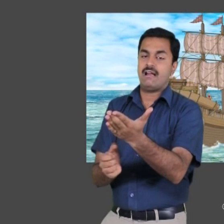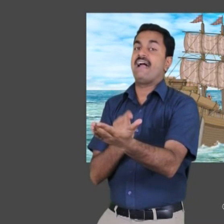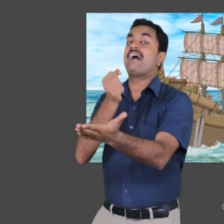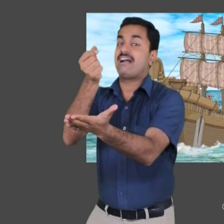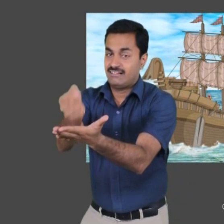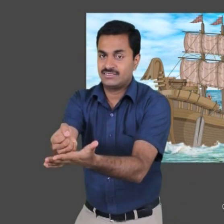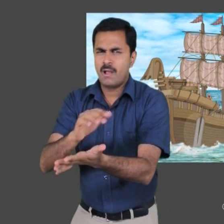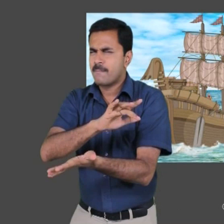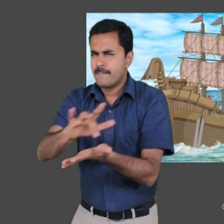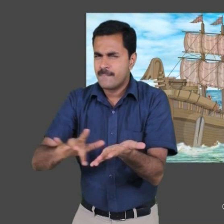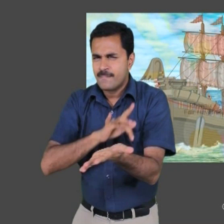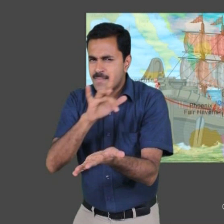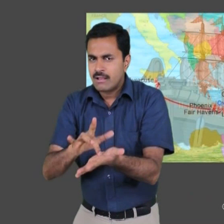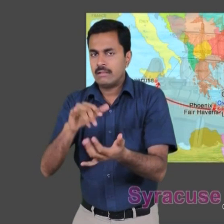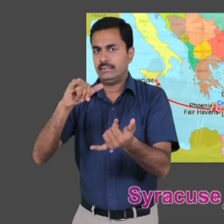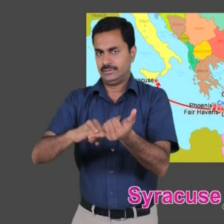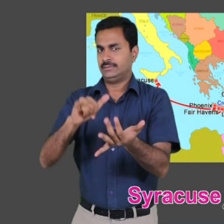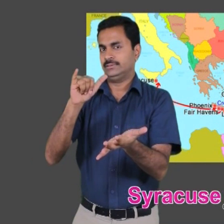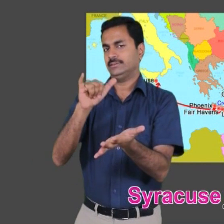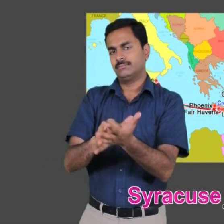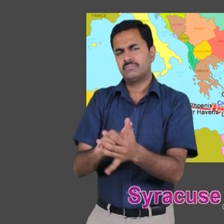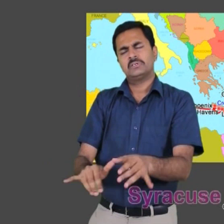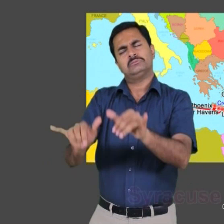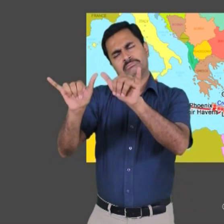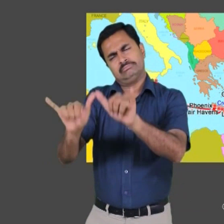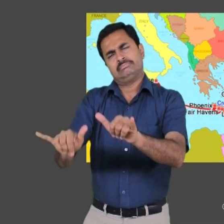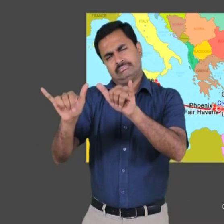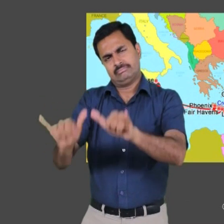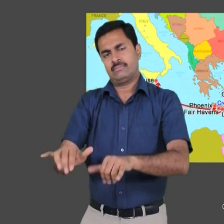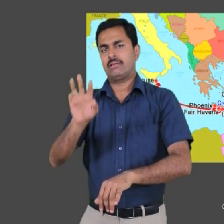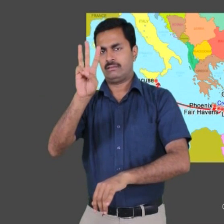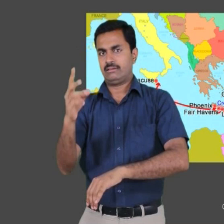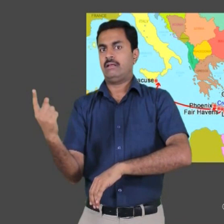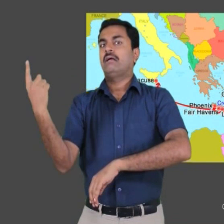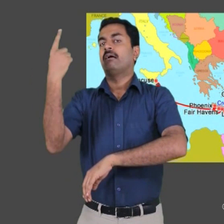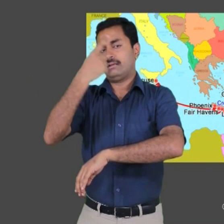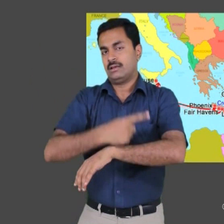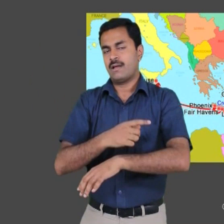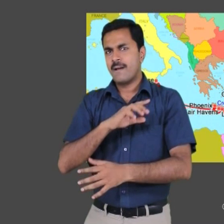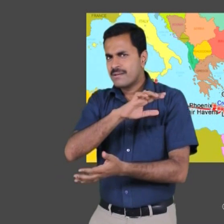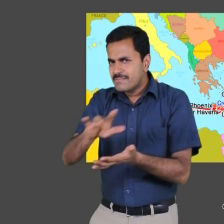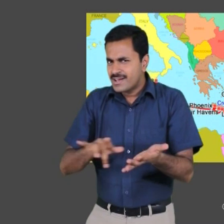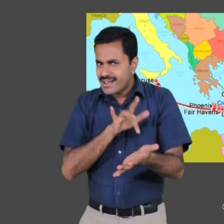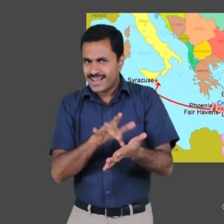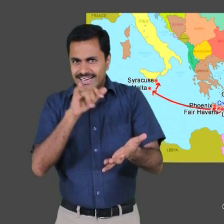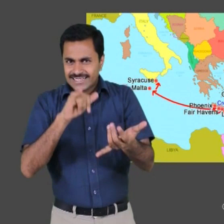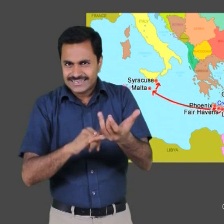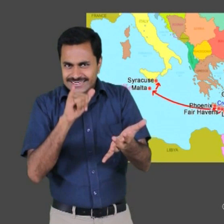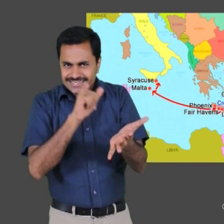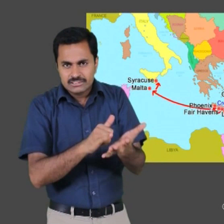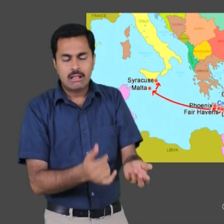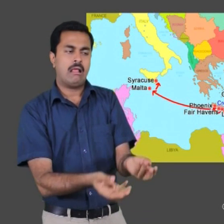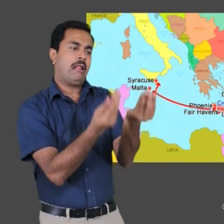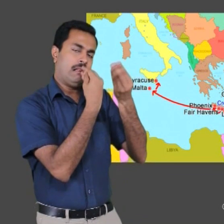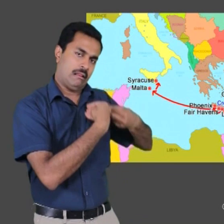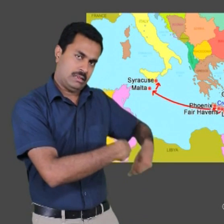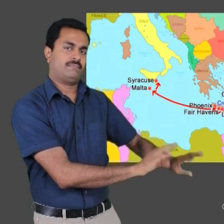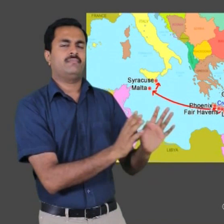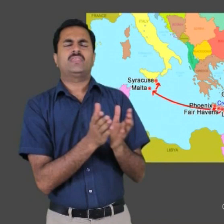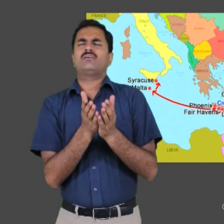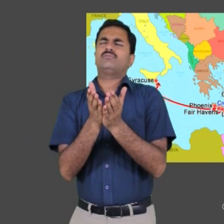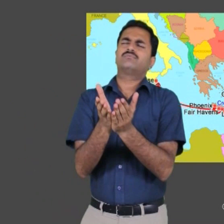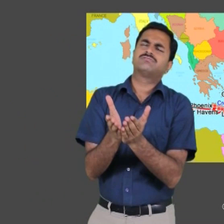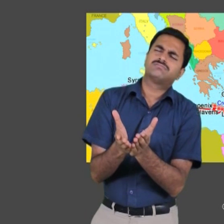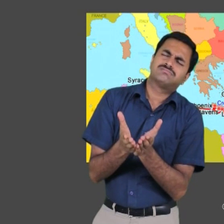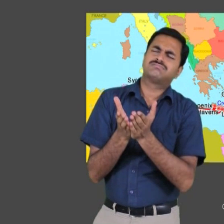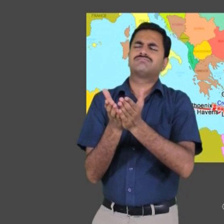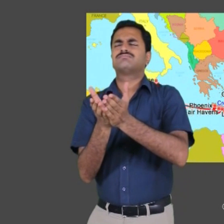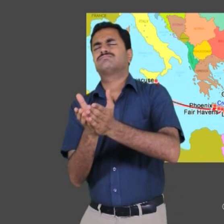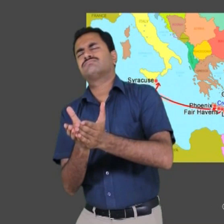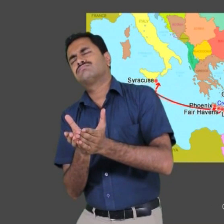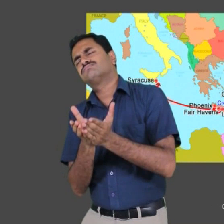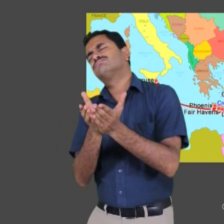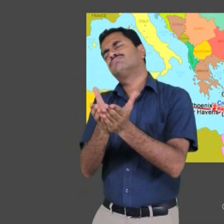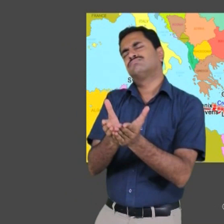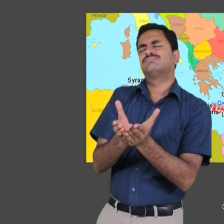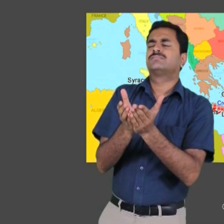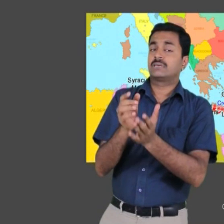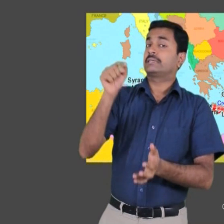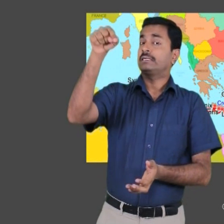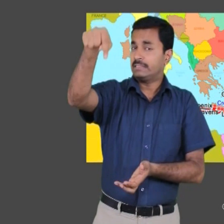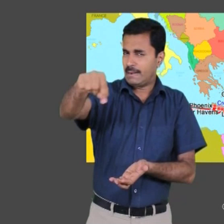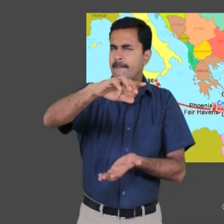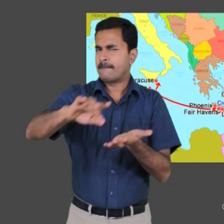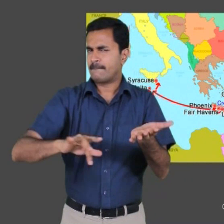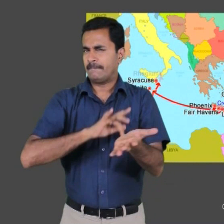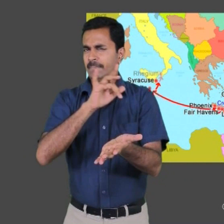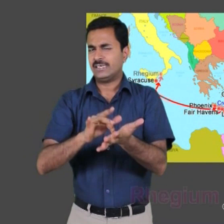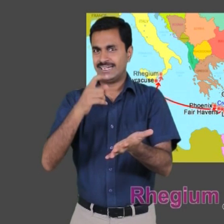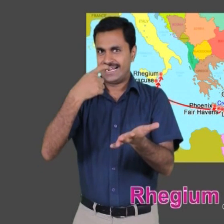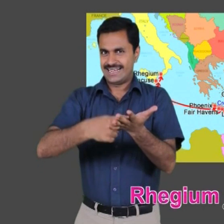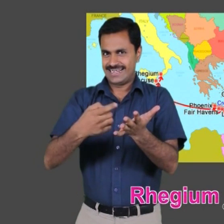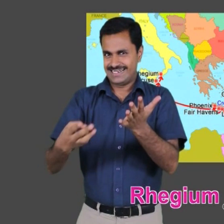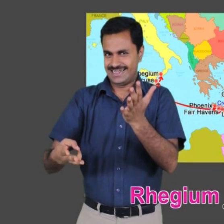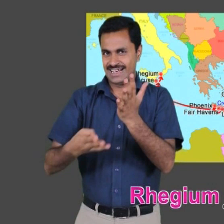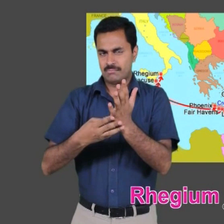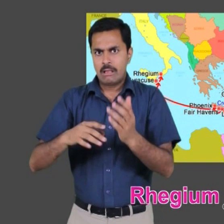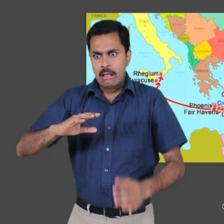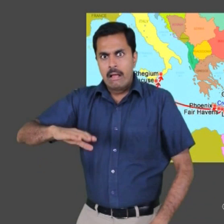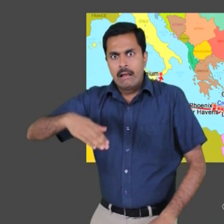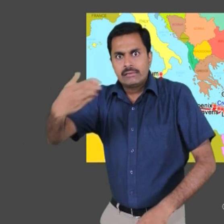Putting in at Syracuse, we stayed there three days.